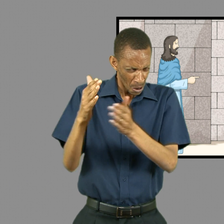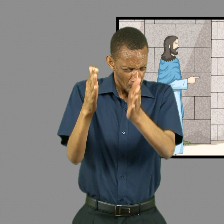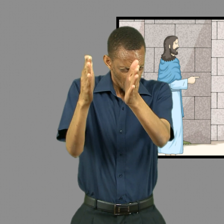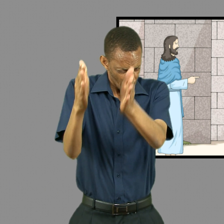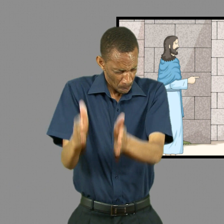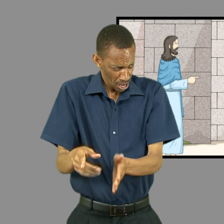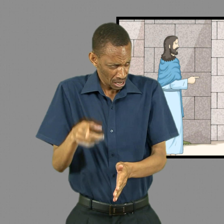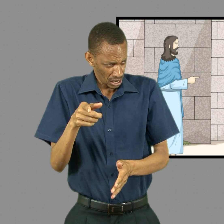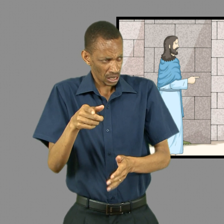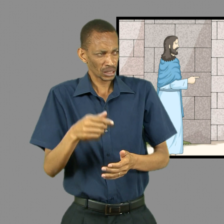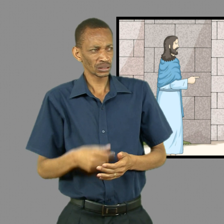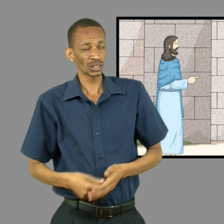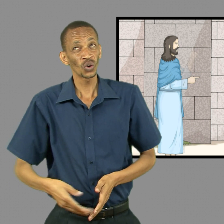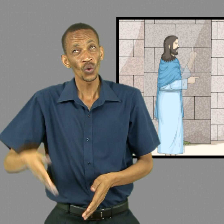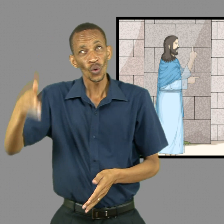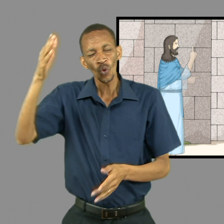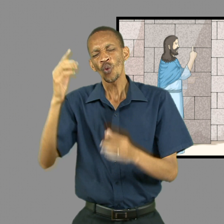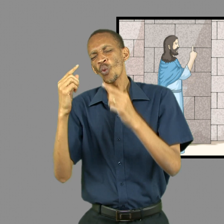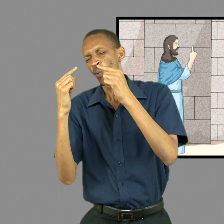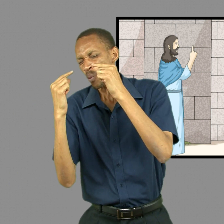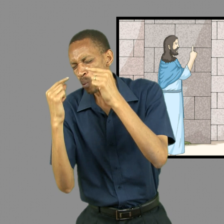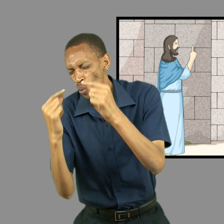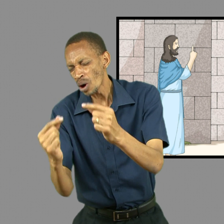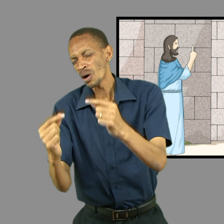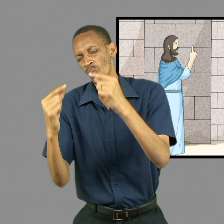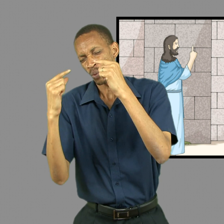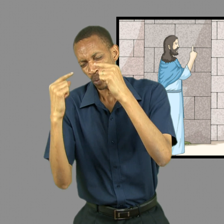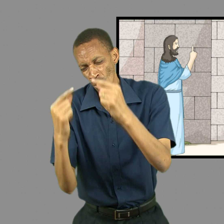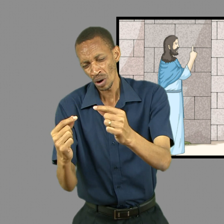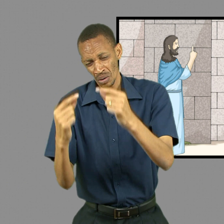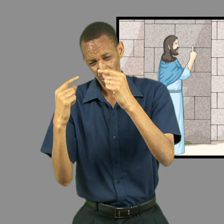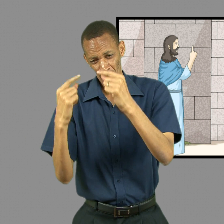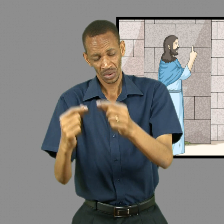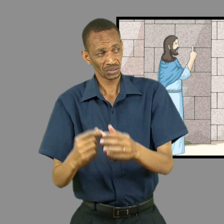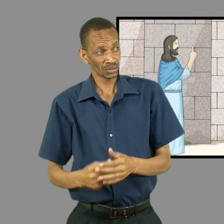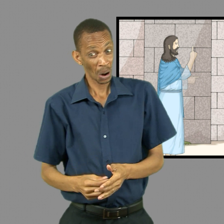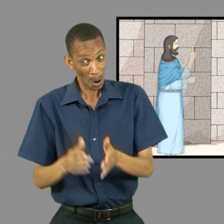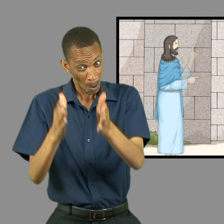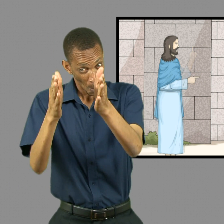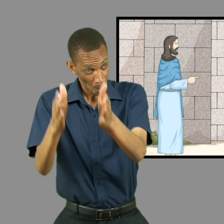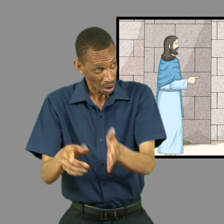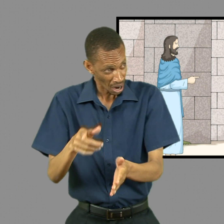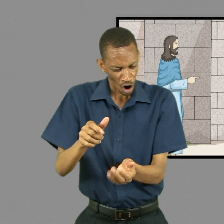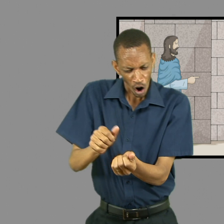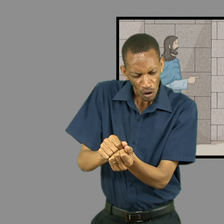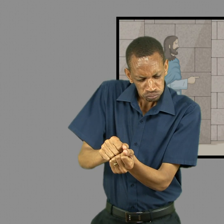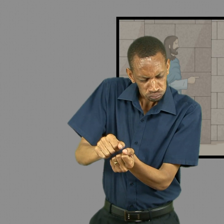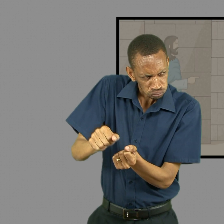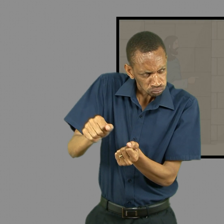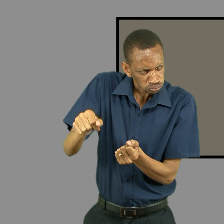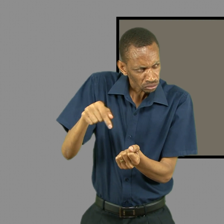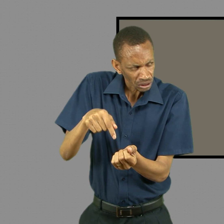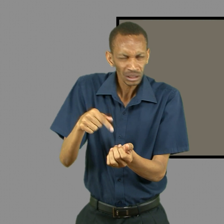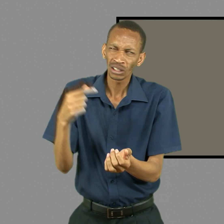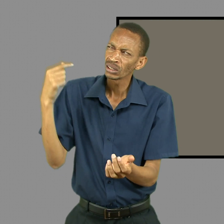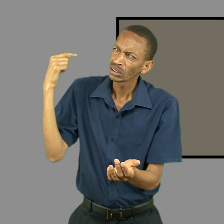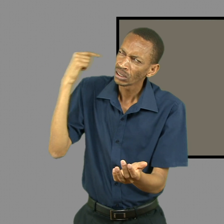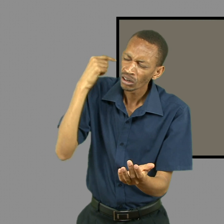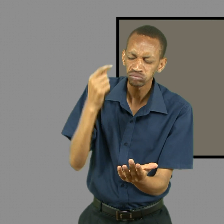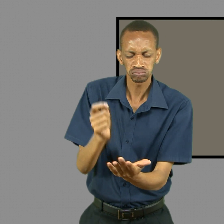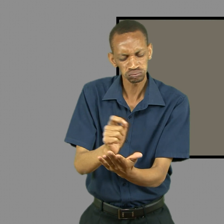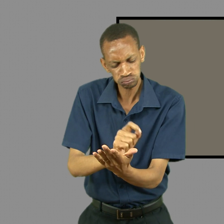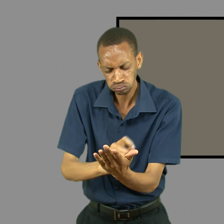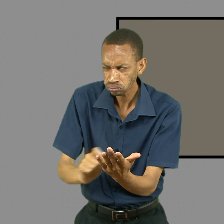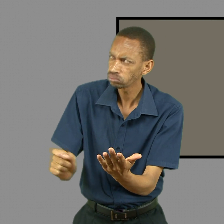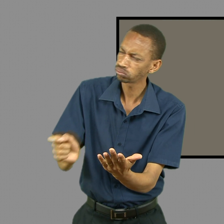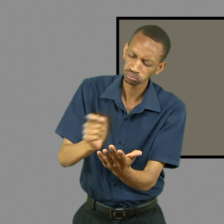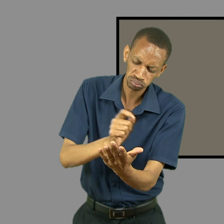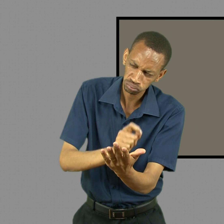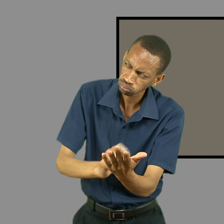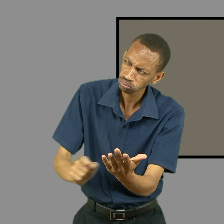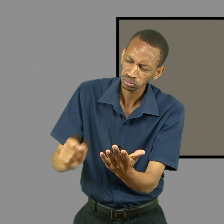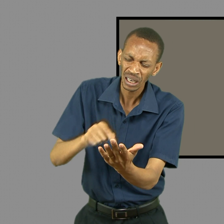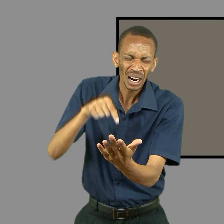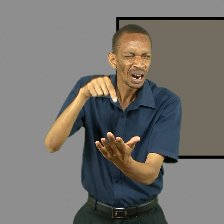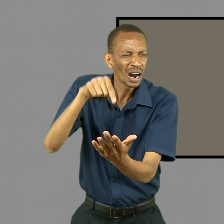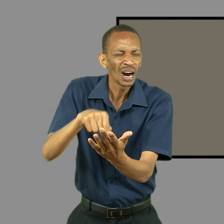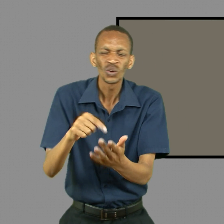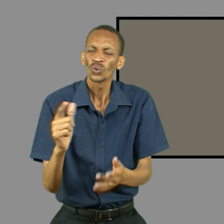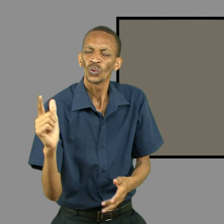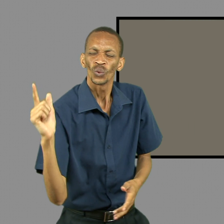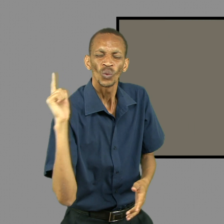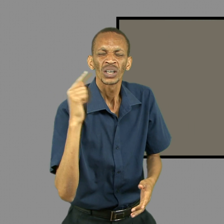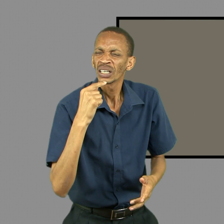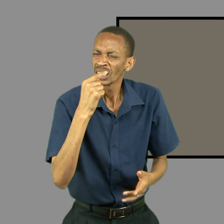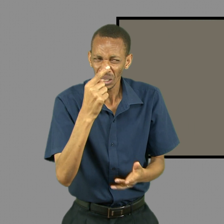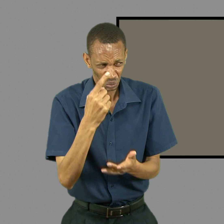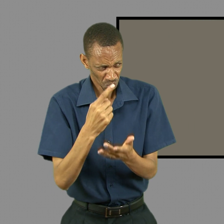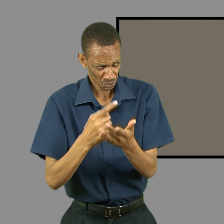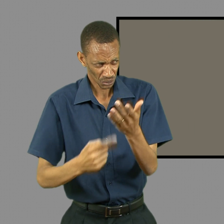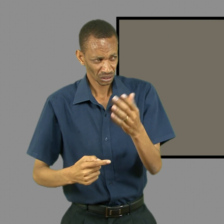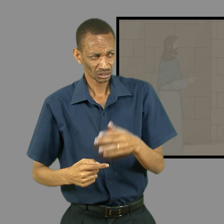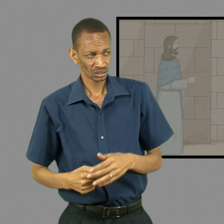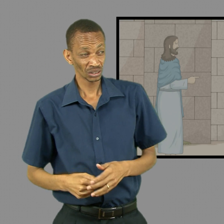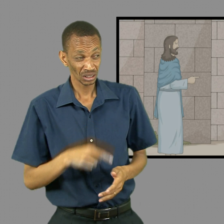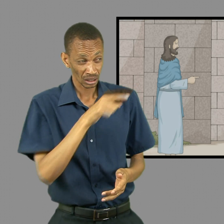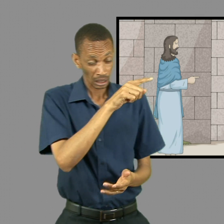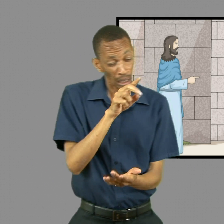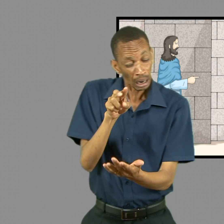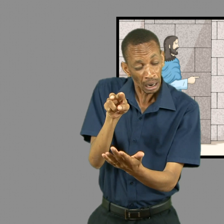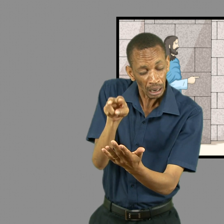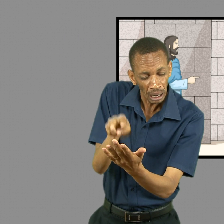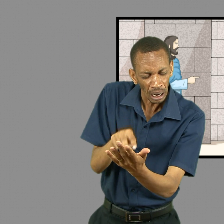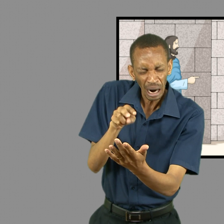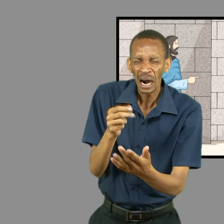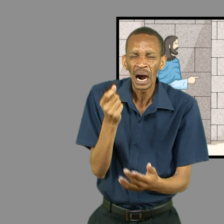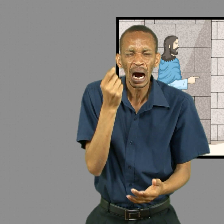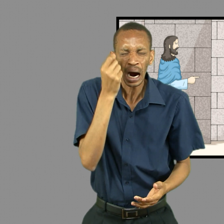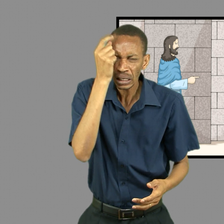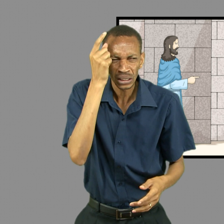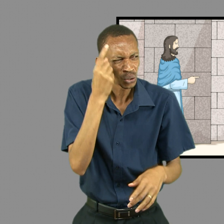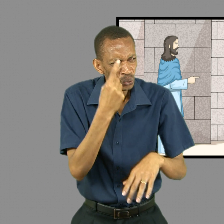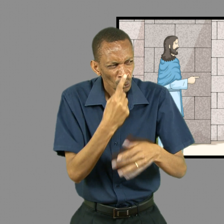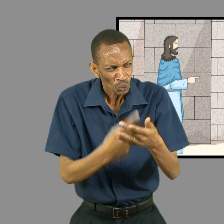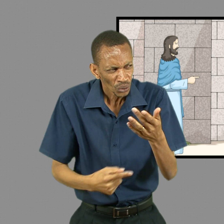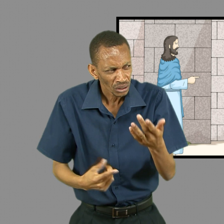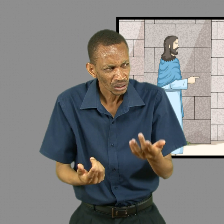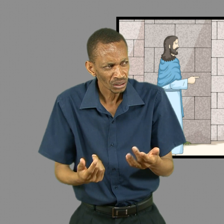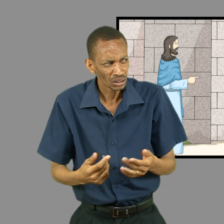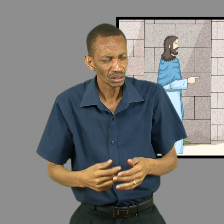“How do you read it?”